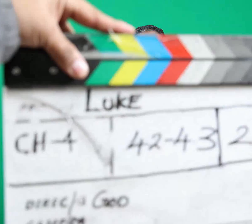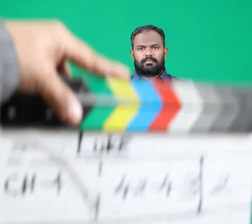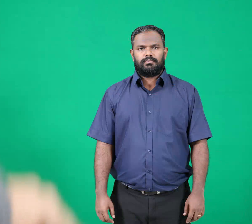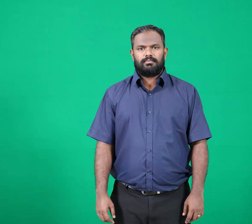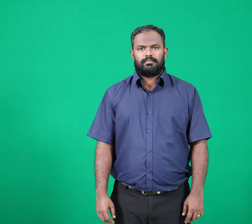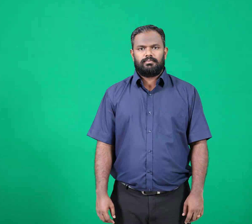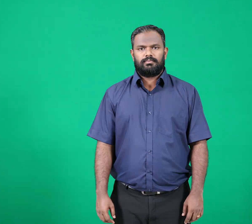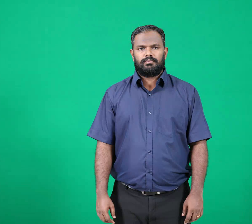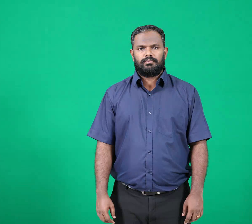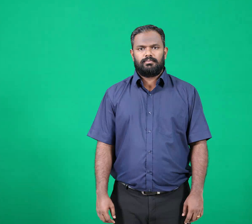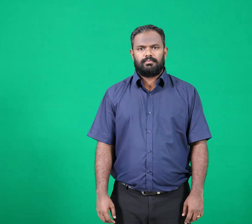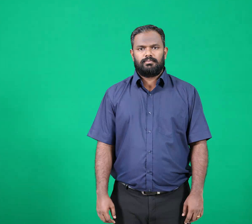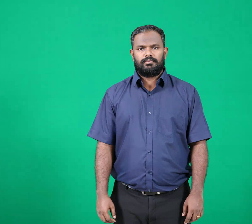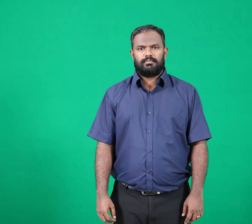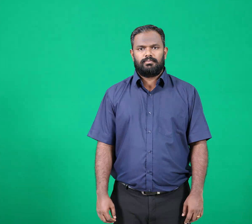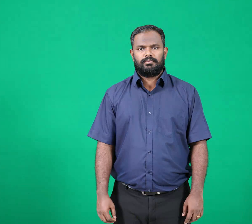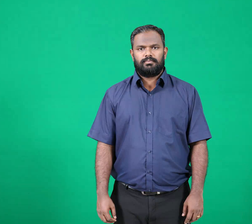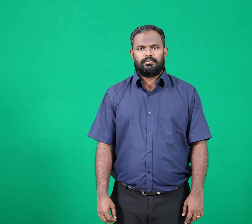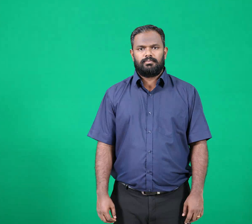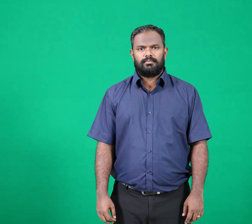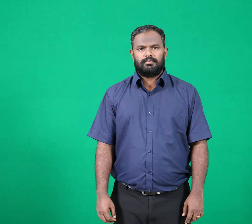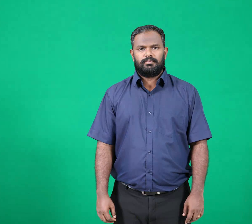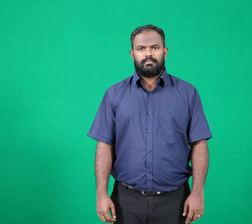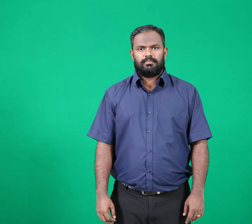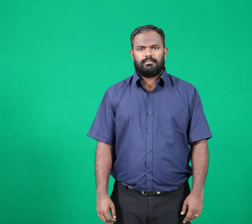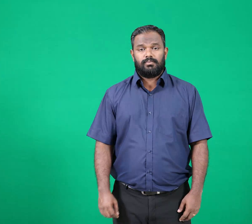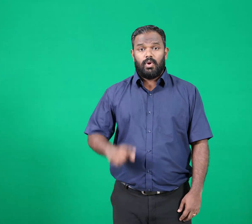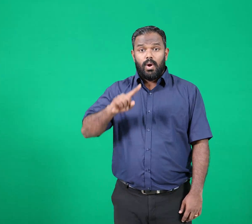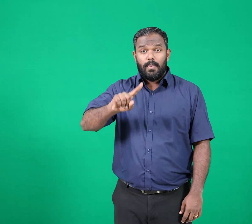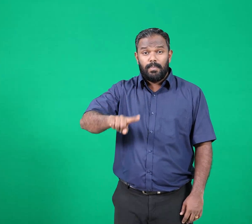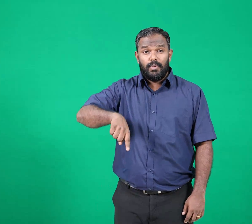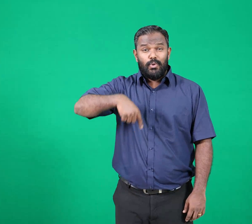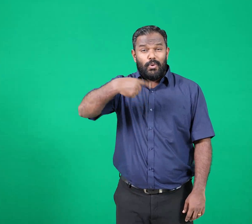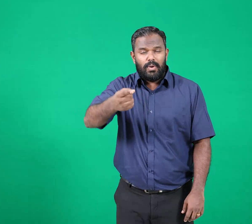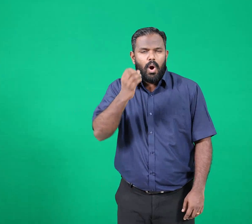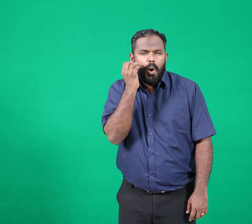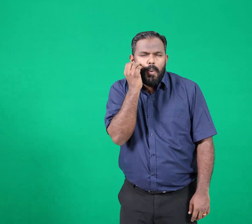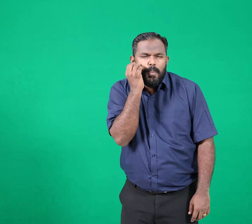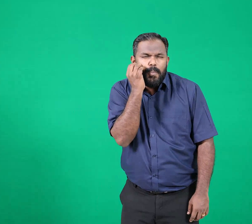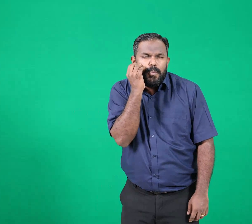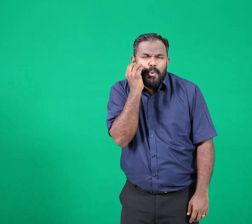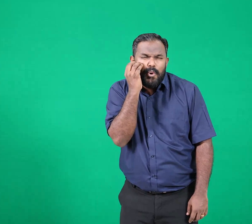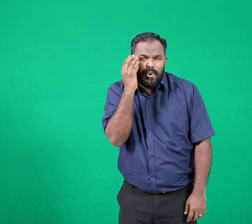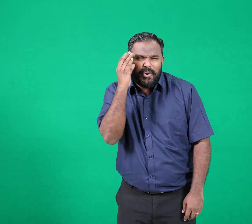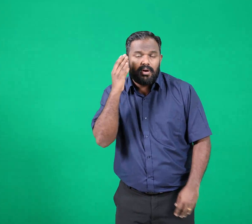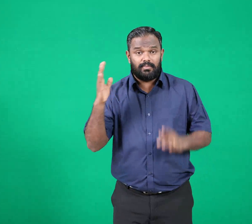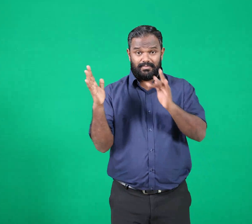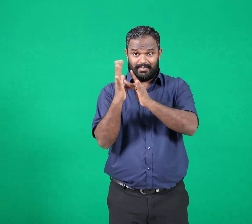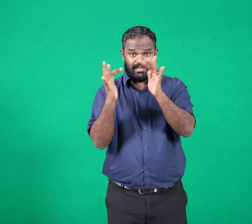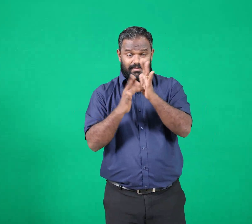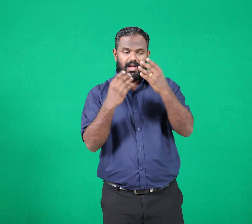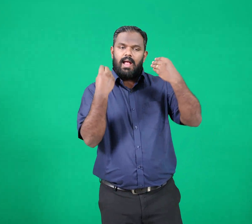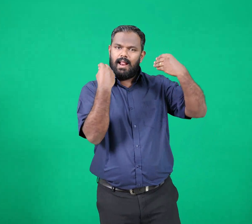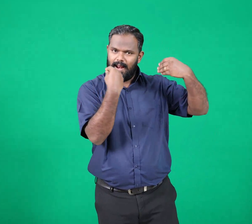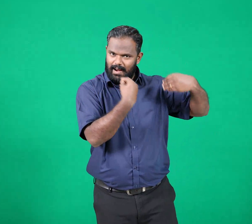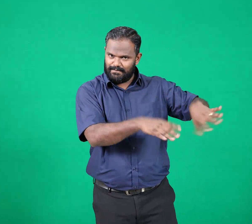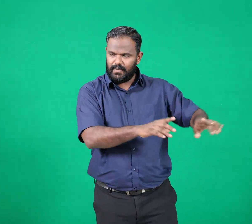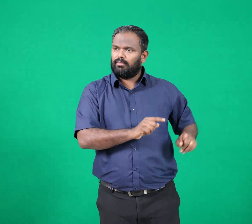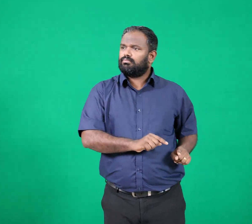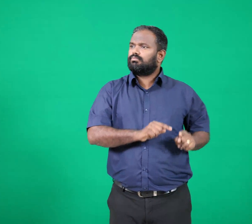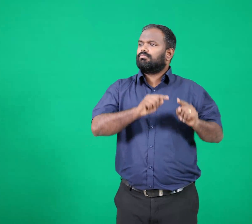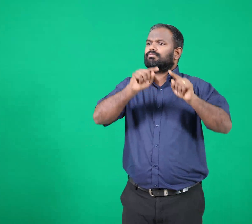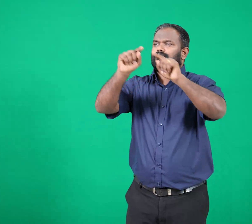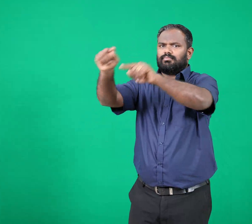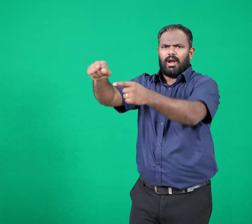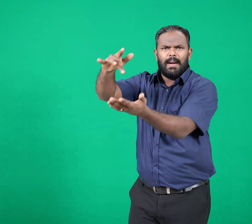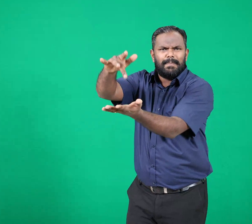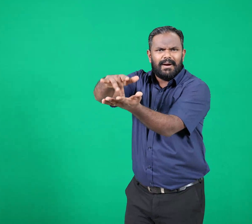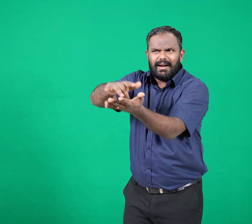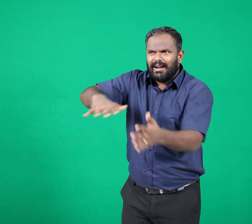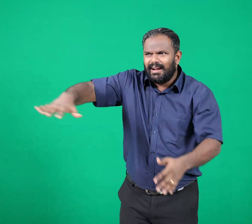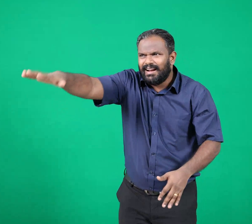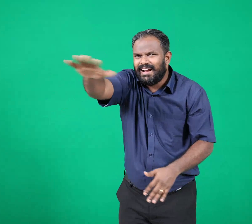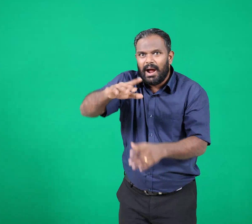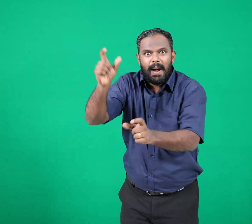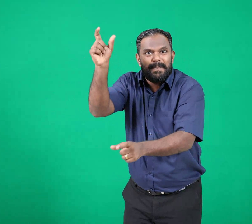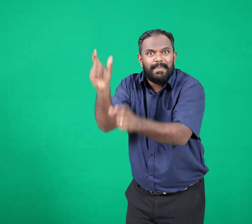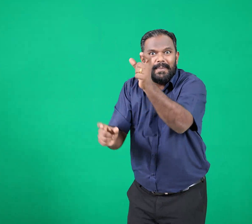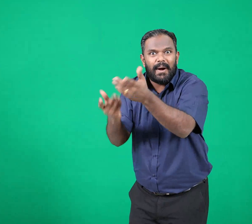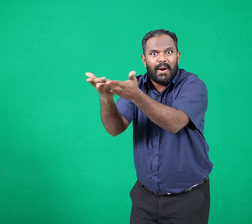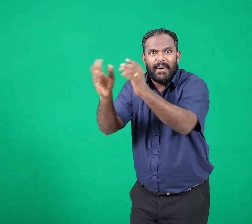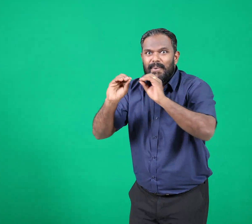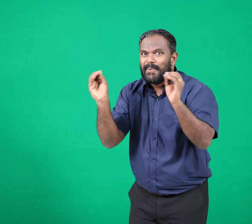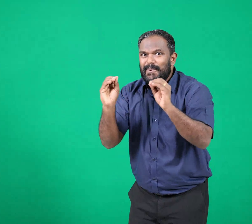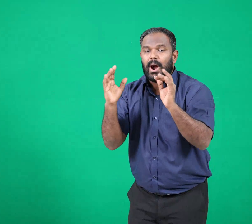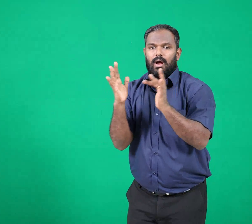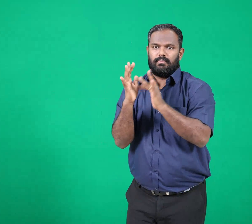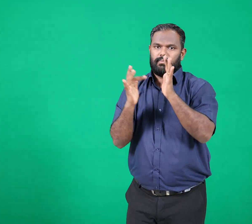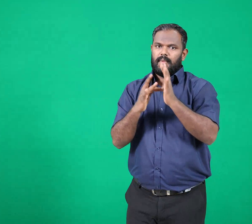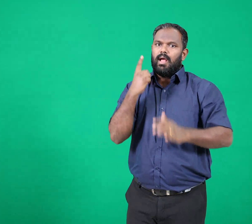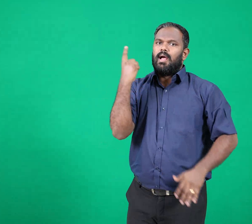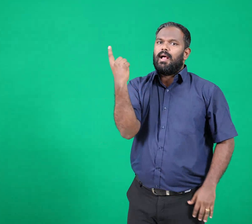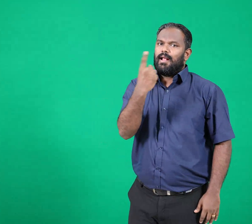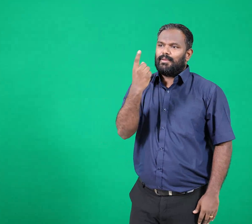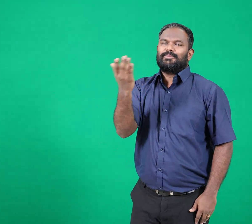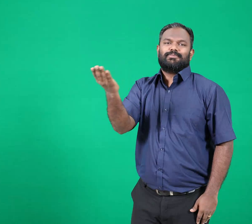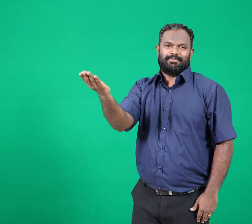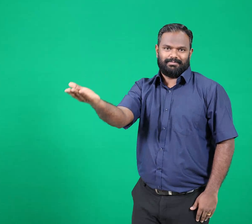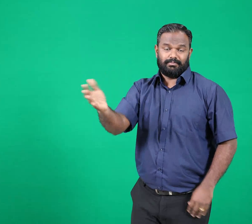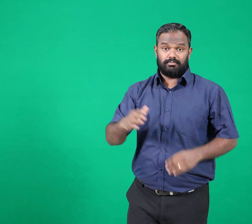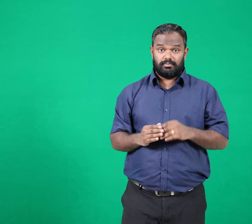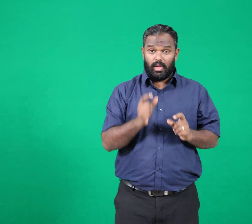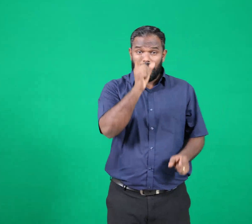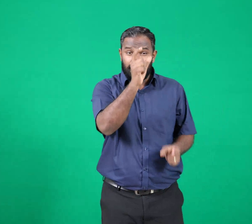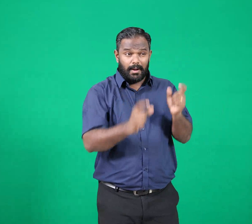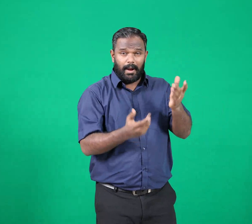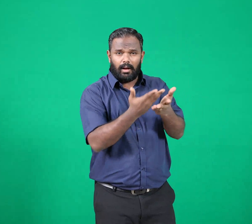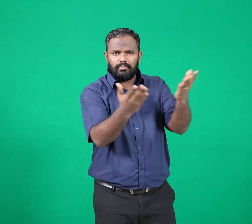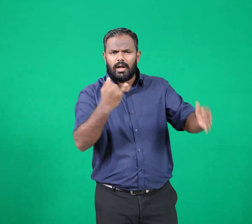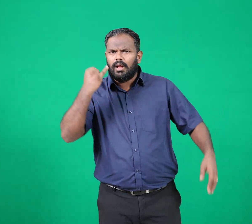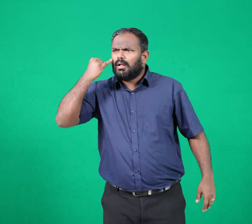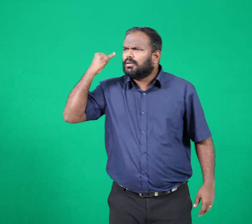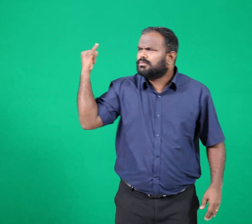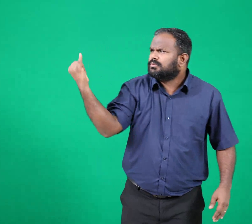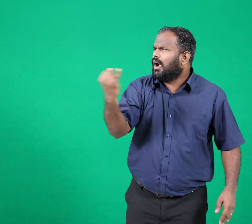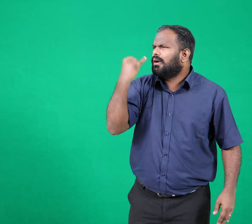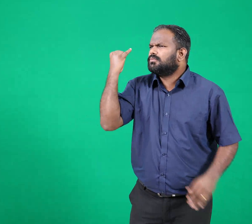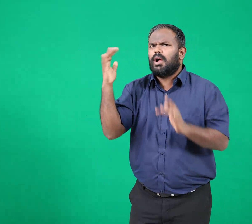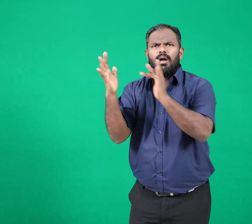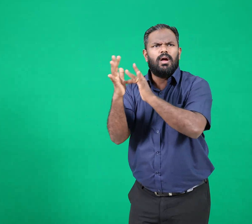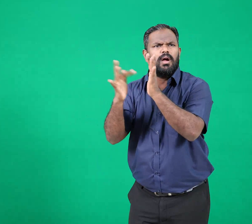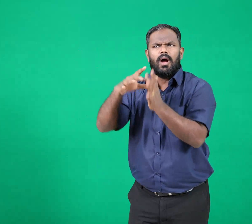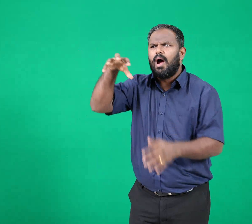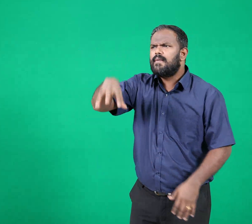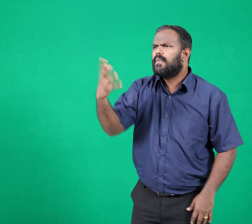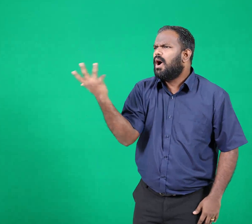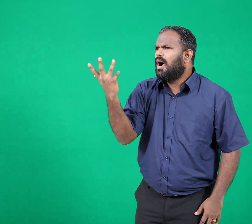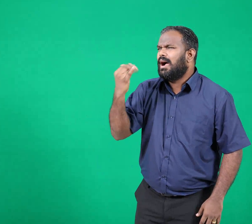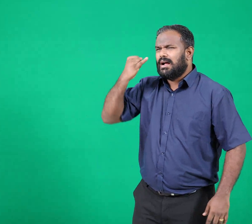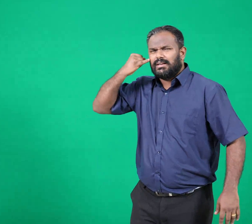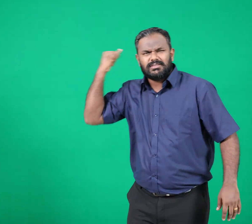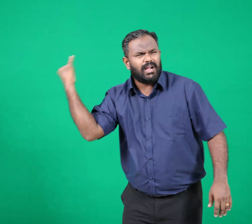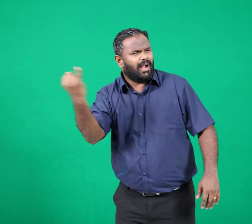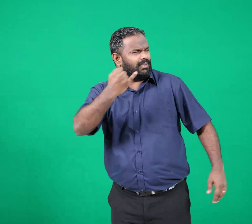At daybreak, Jesus went out to a solitary place, and the crowds were looking for Him.